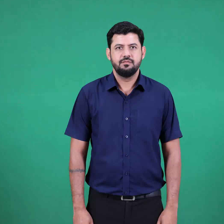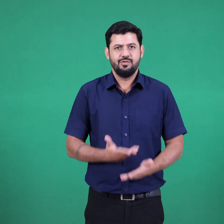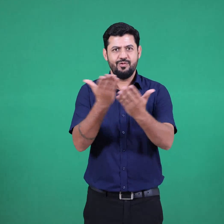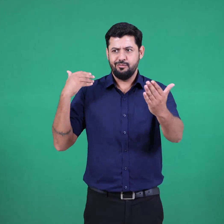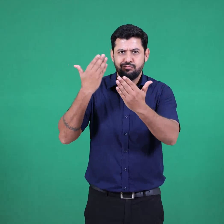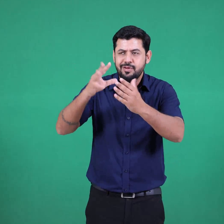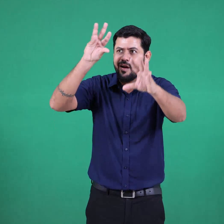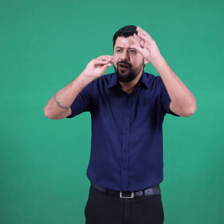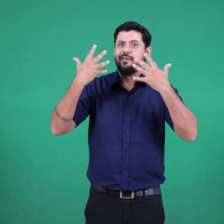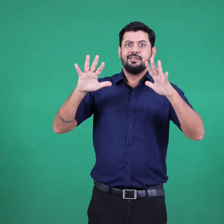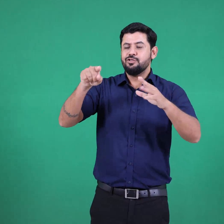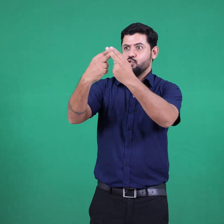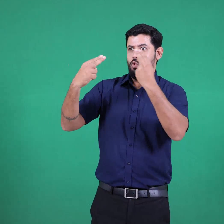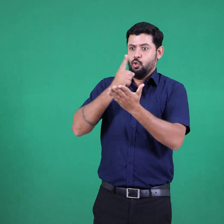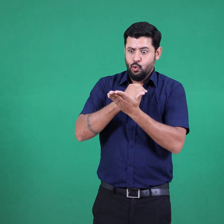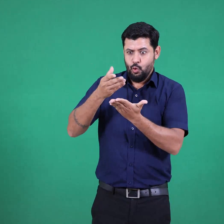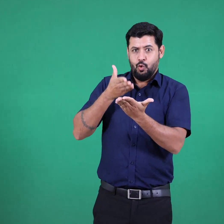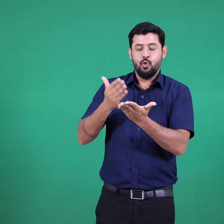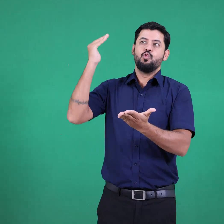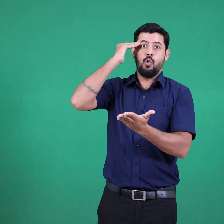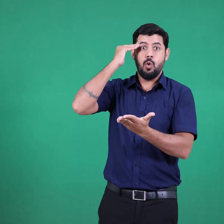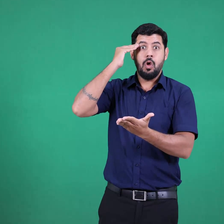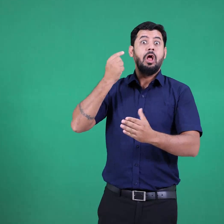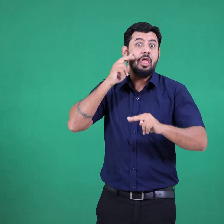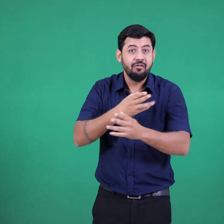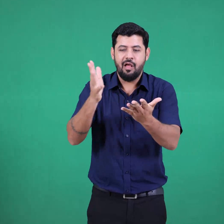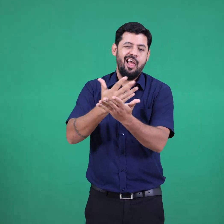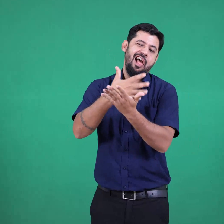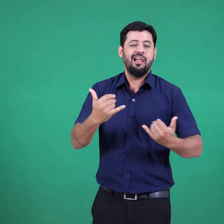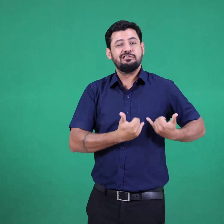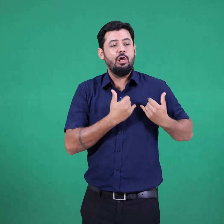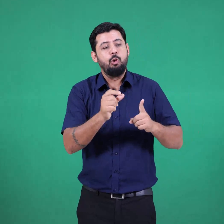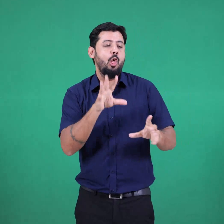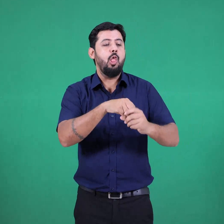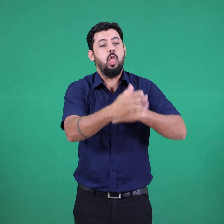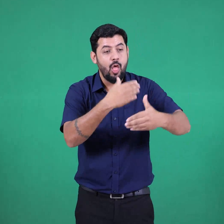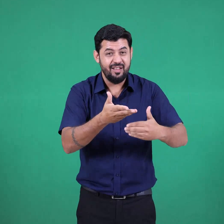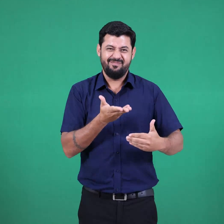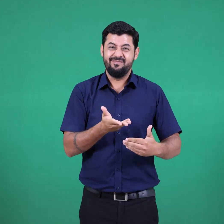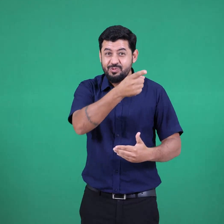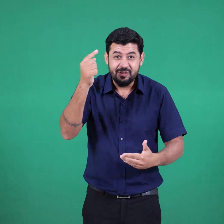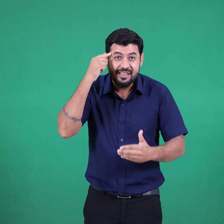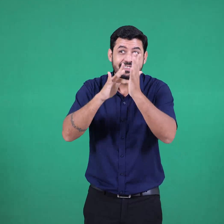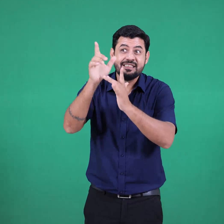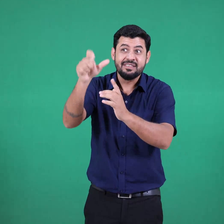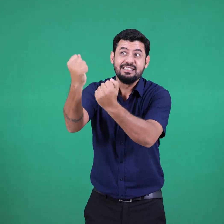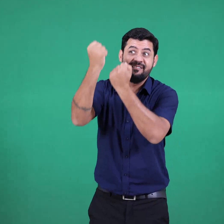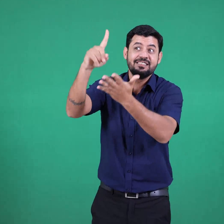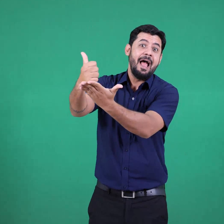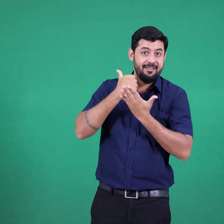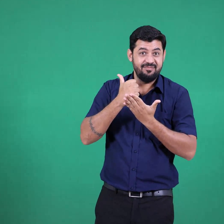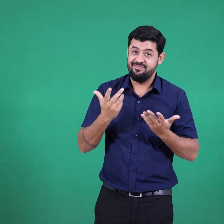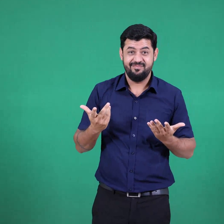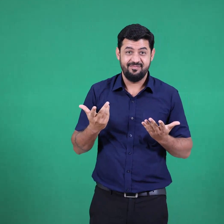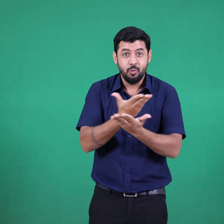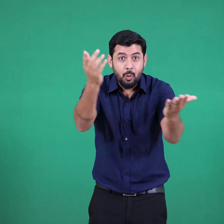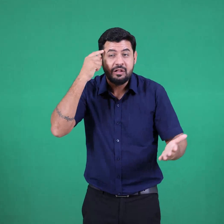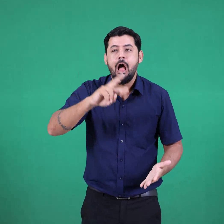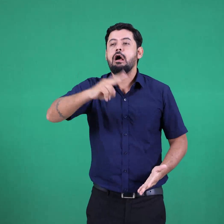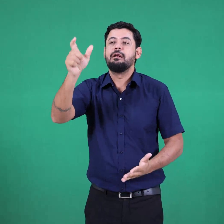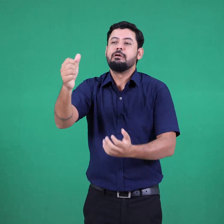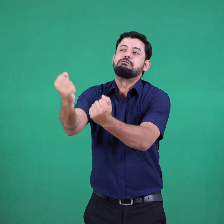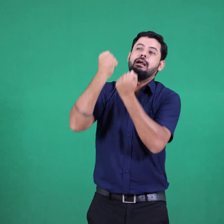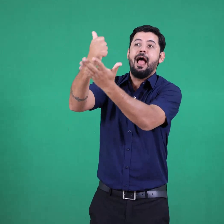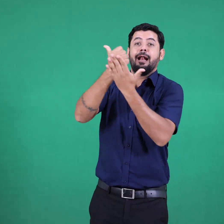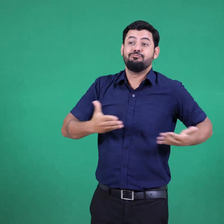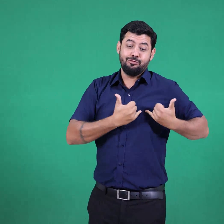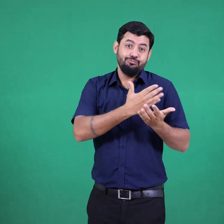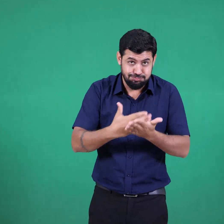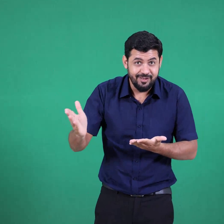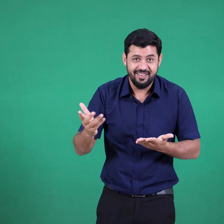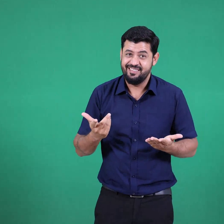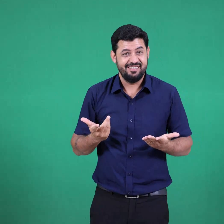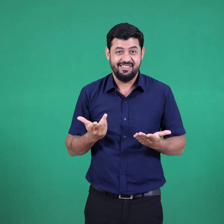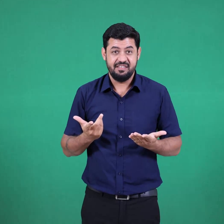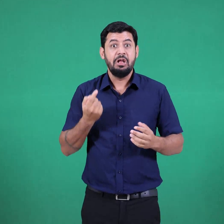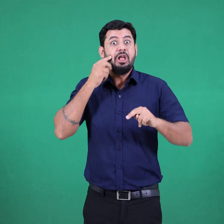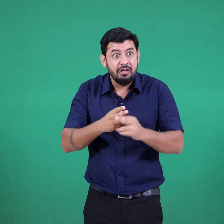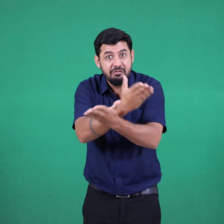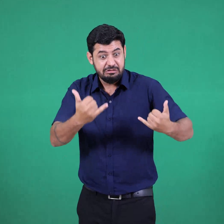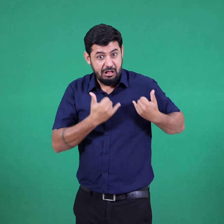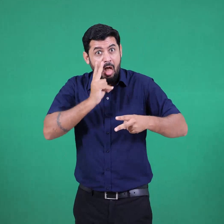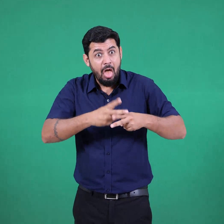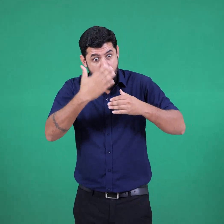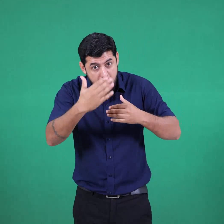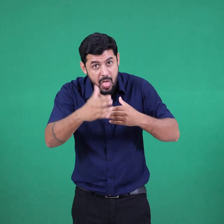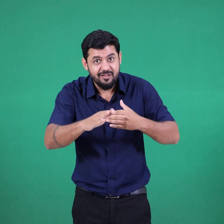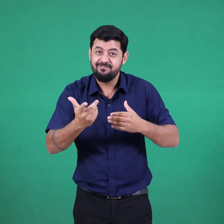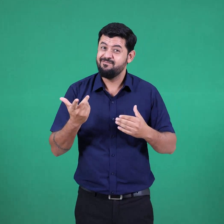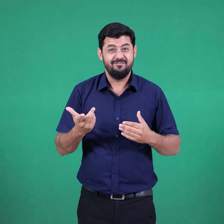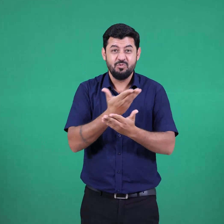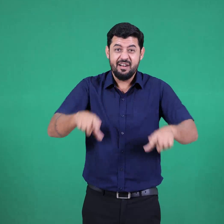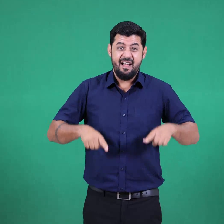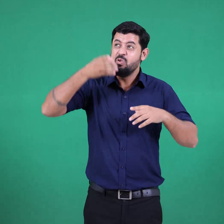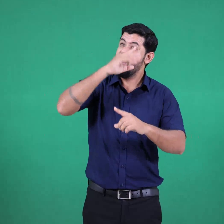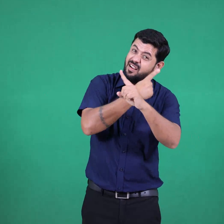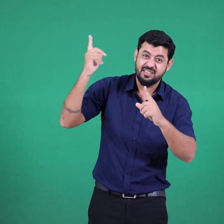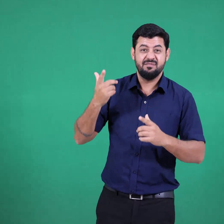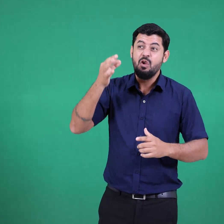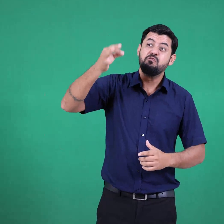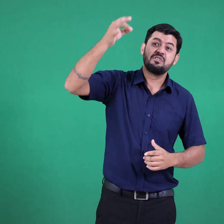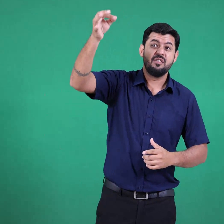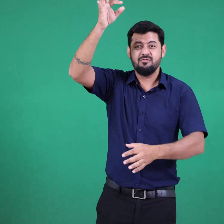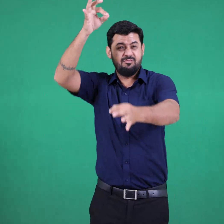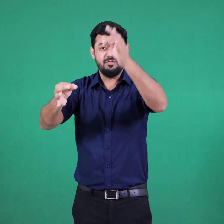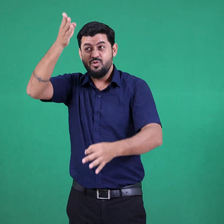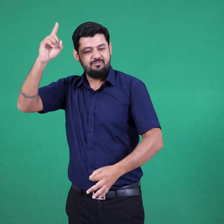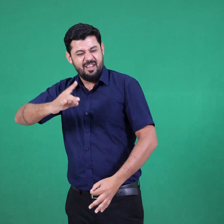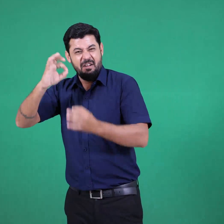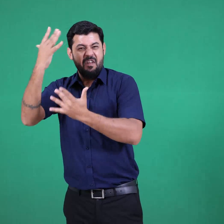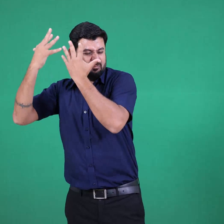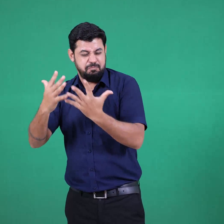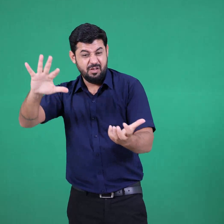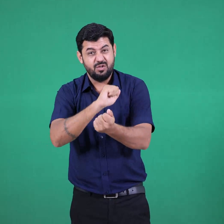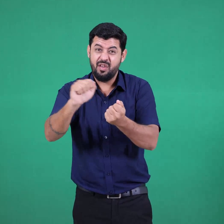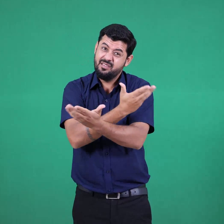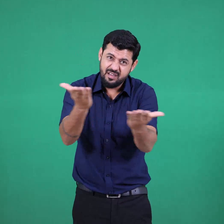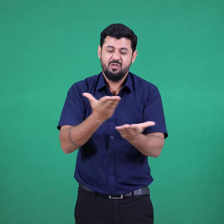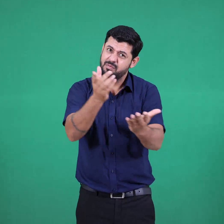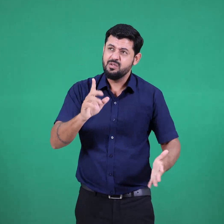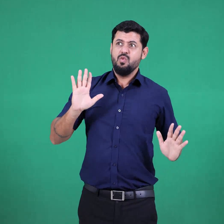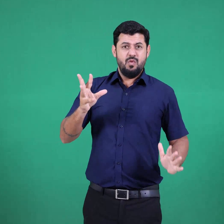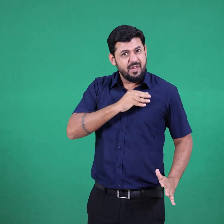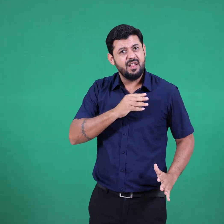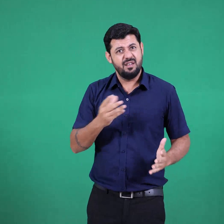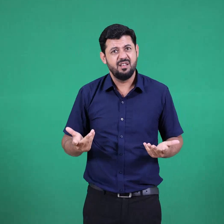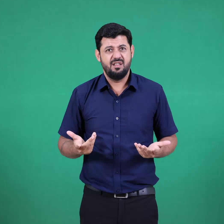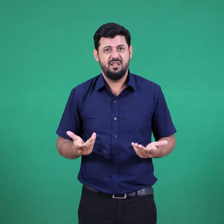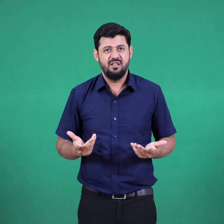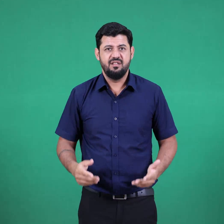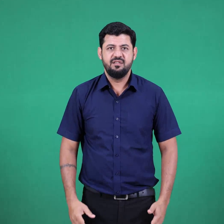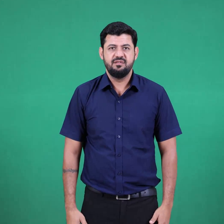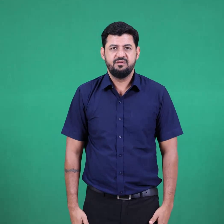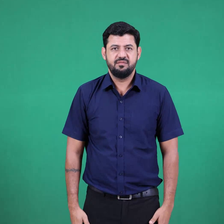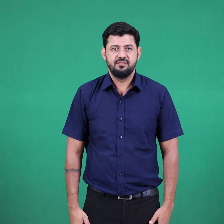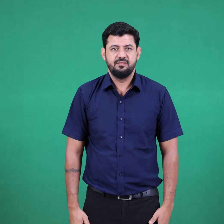If we deliberately go on sinning after we have received the knowledge of the truth, no further sacrifice for sins remains, but only a fearful expectation of judgment and of raging fire that will consume all adversaries.